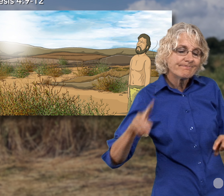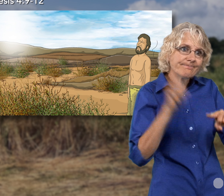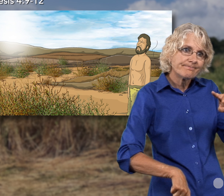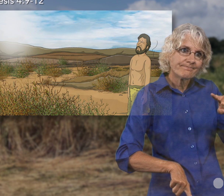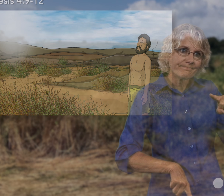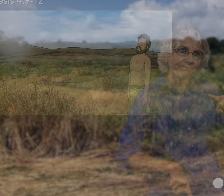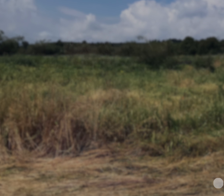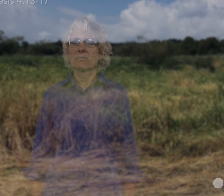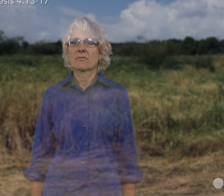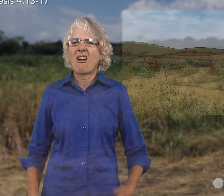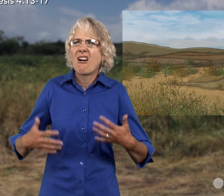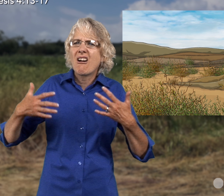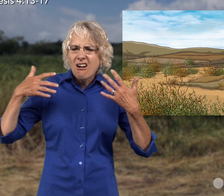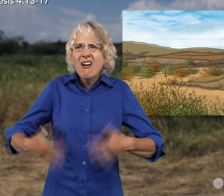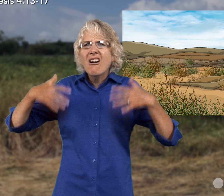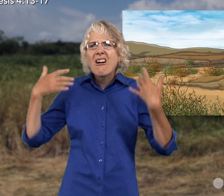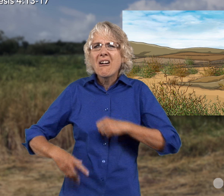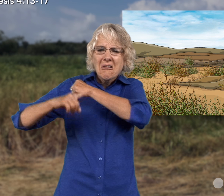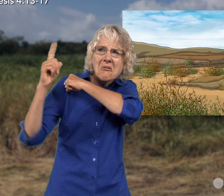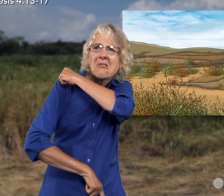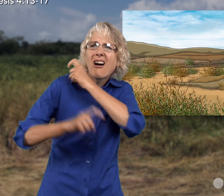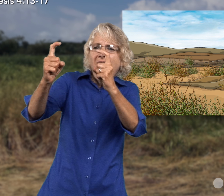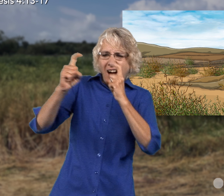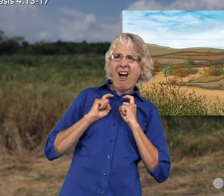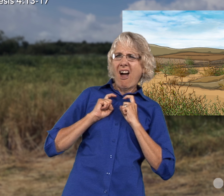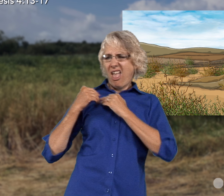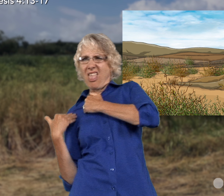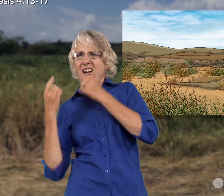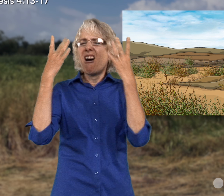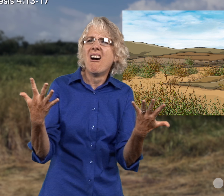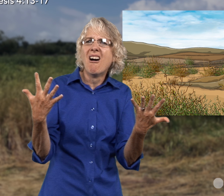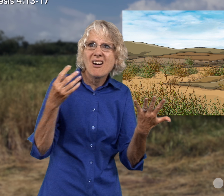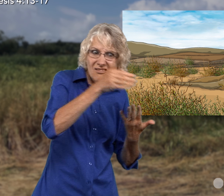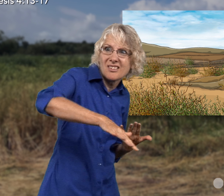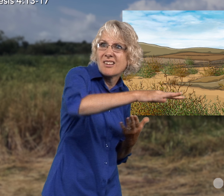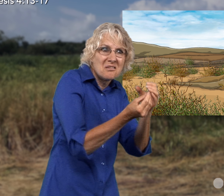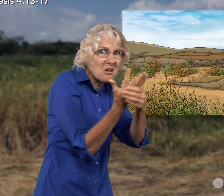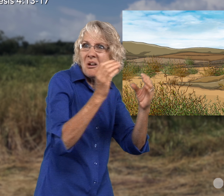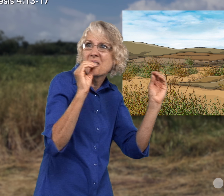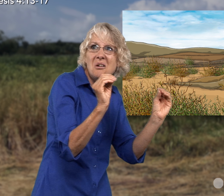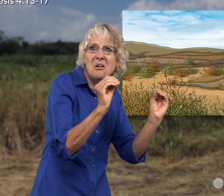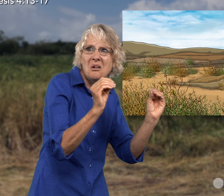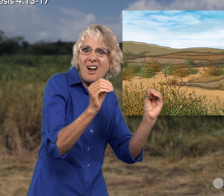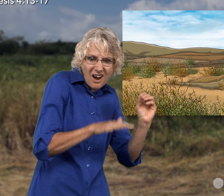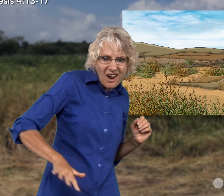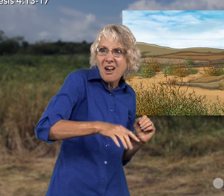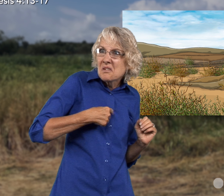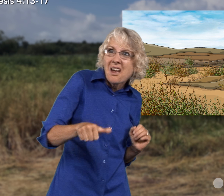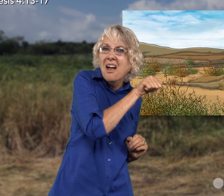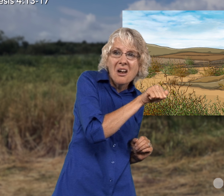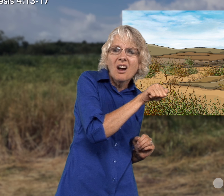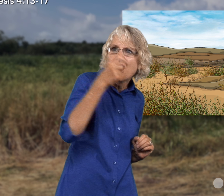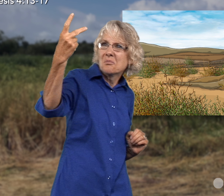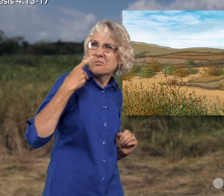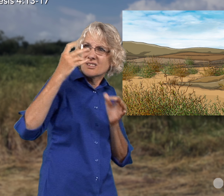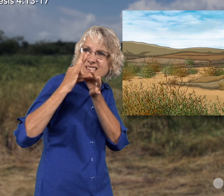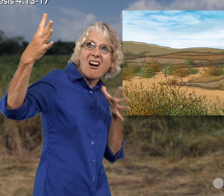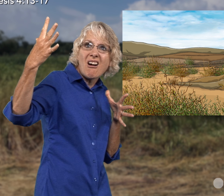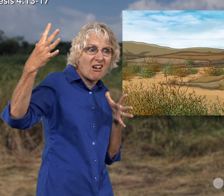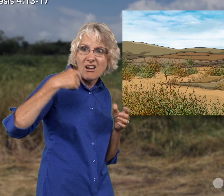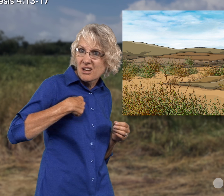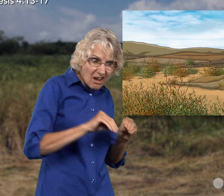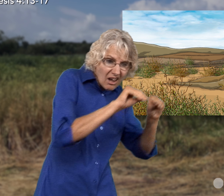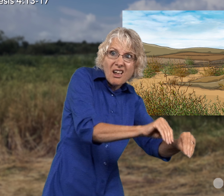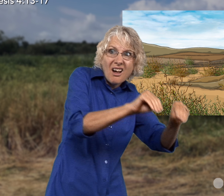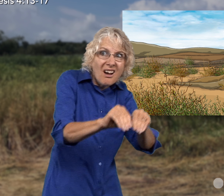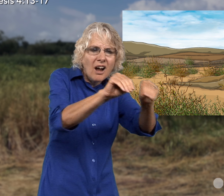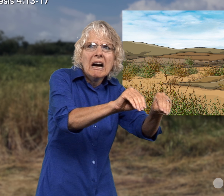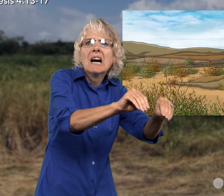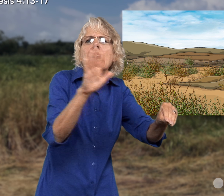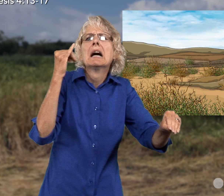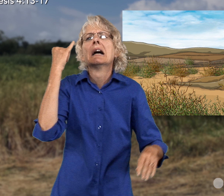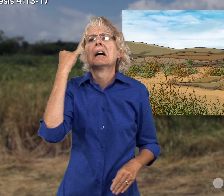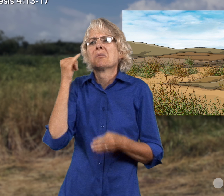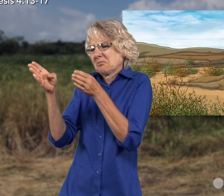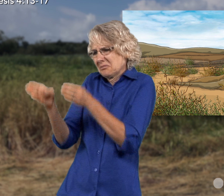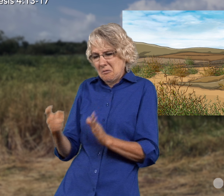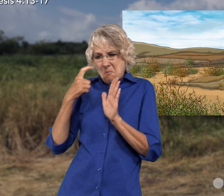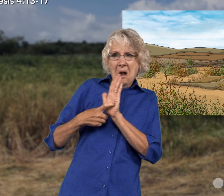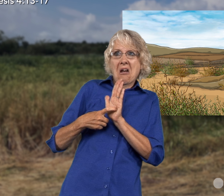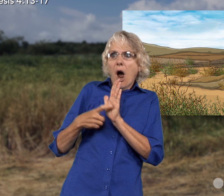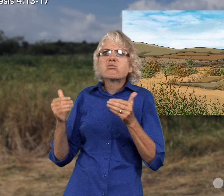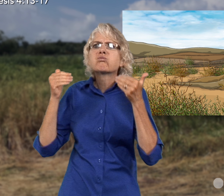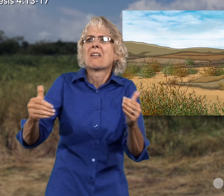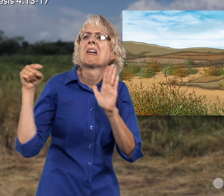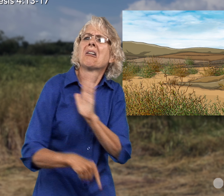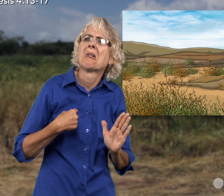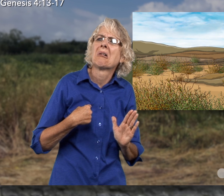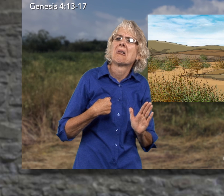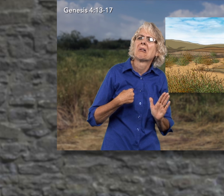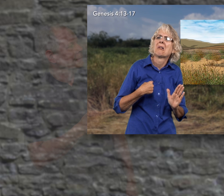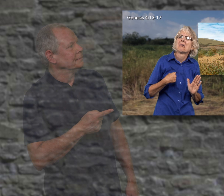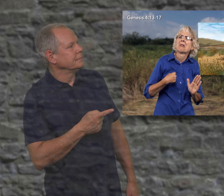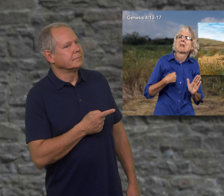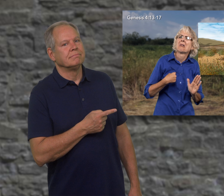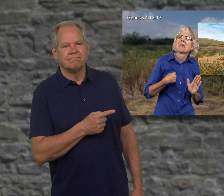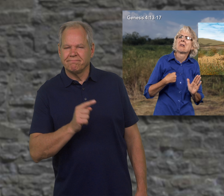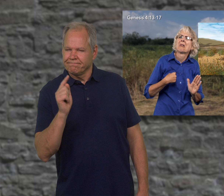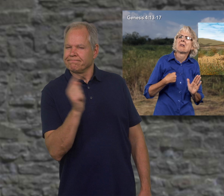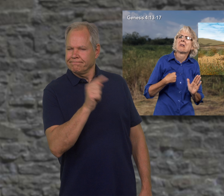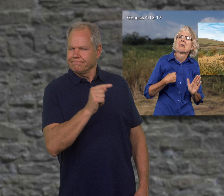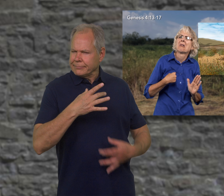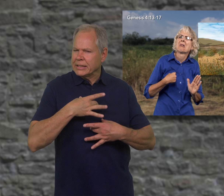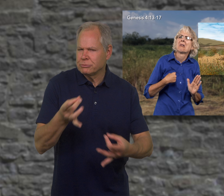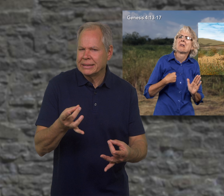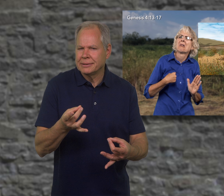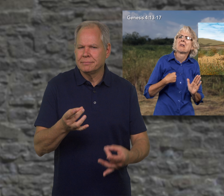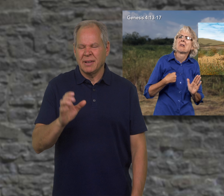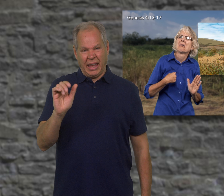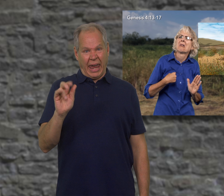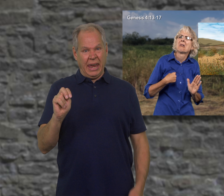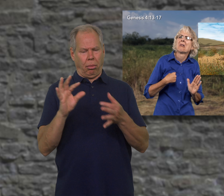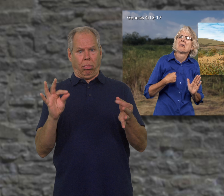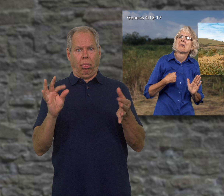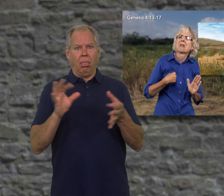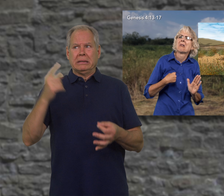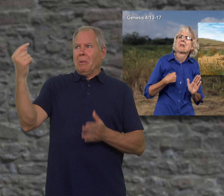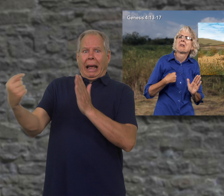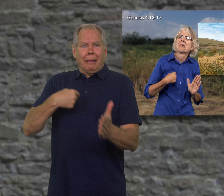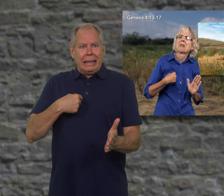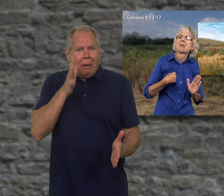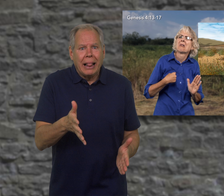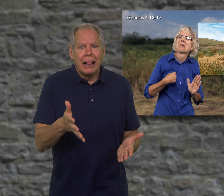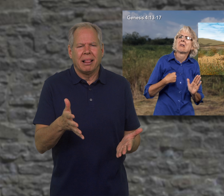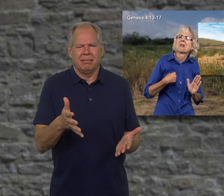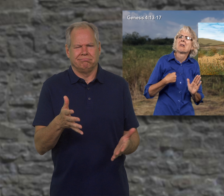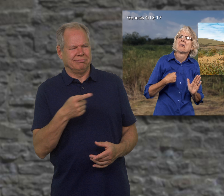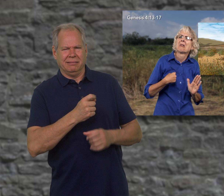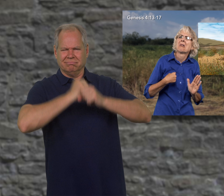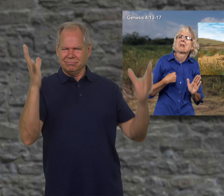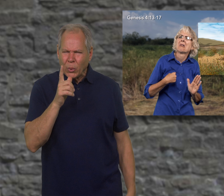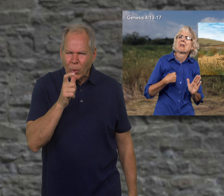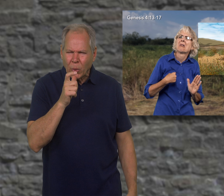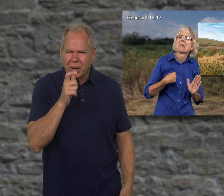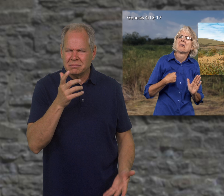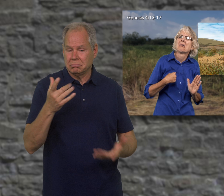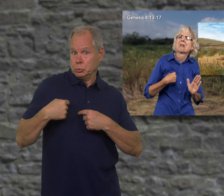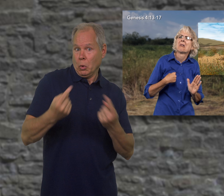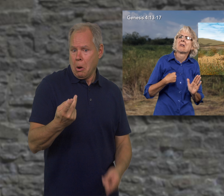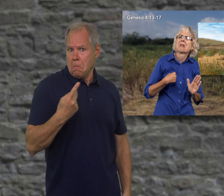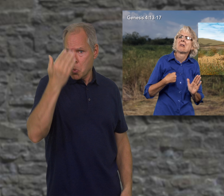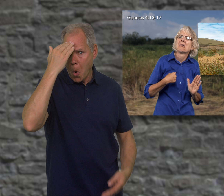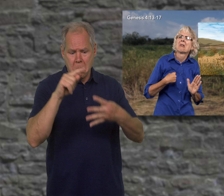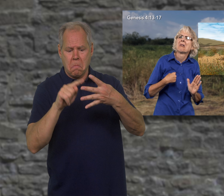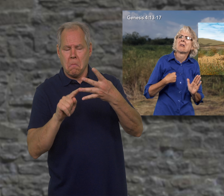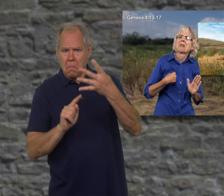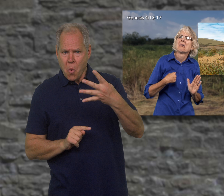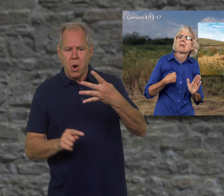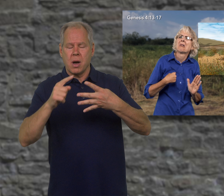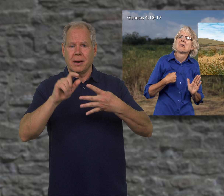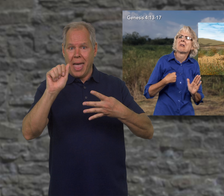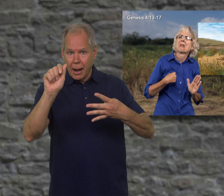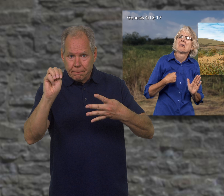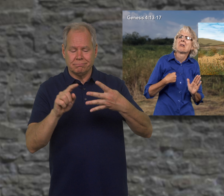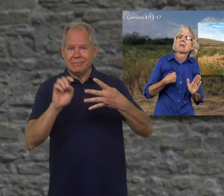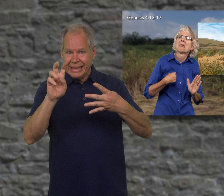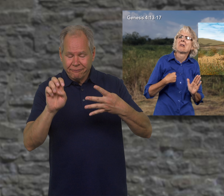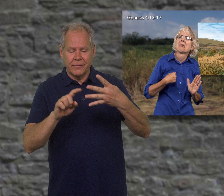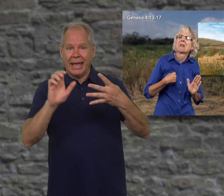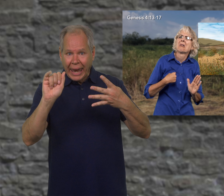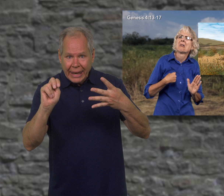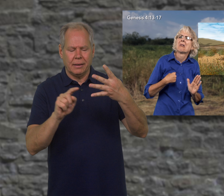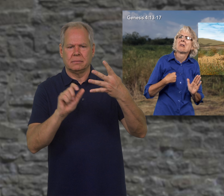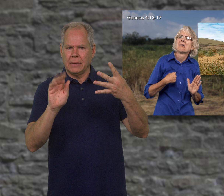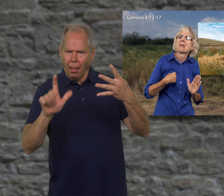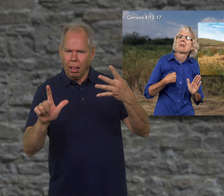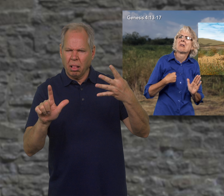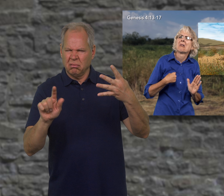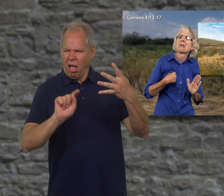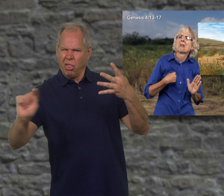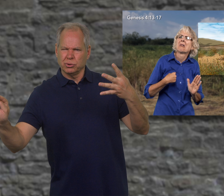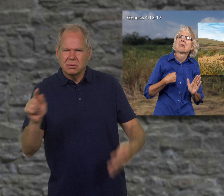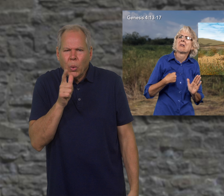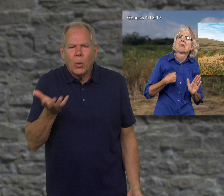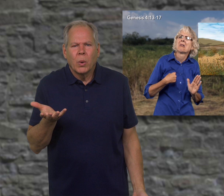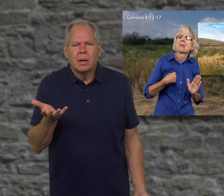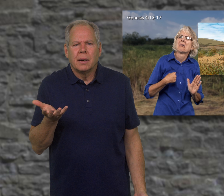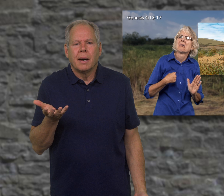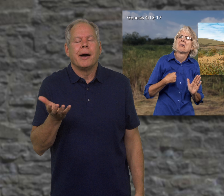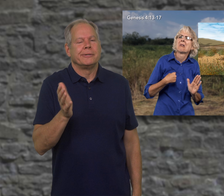But Cain said to the LORD, “My punishment is greater than I can bear. Behold, this day You have driven me from the face of the earth, and from Your face I will be hidden;